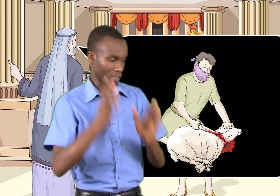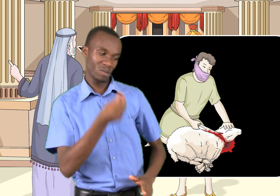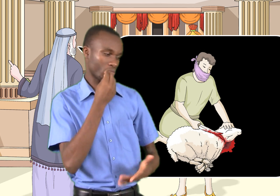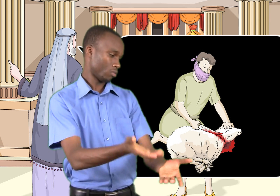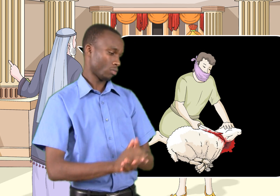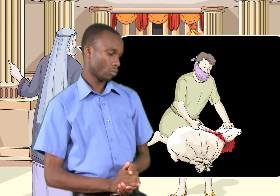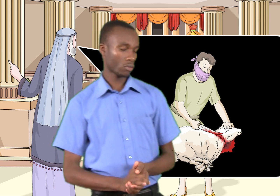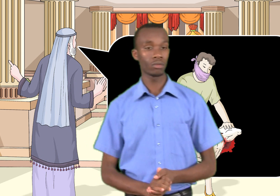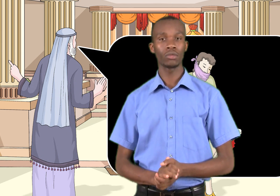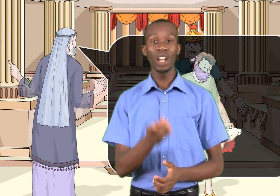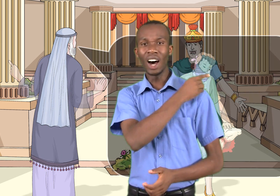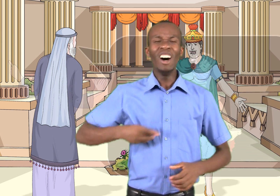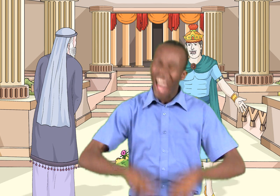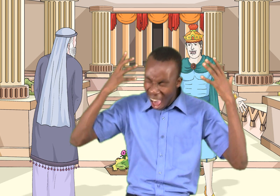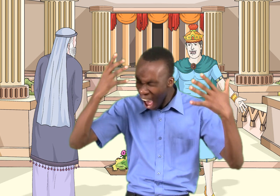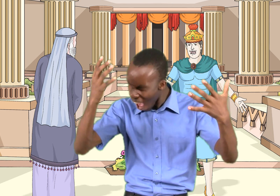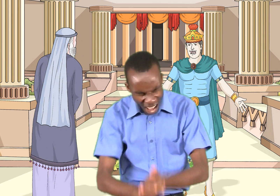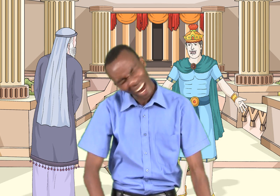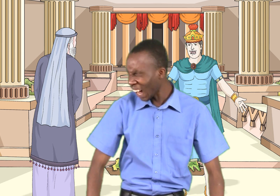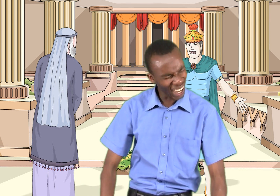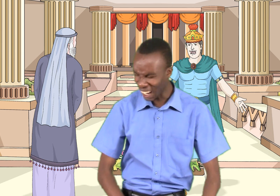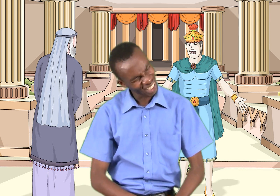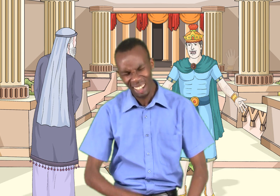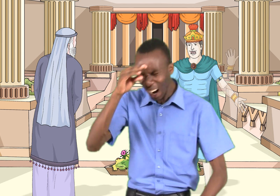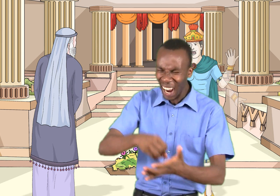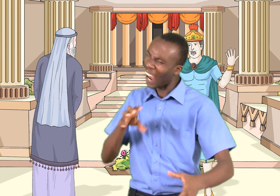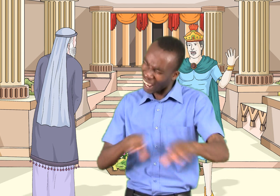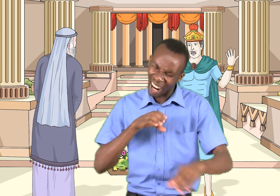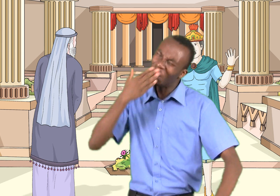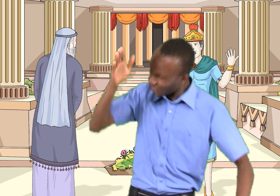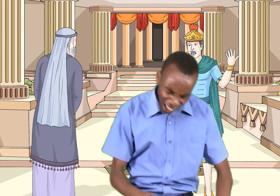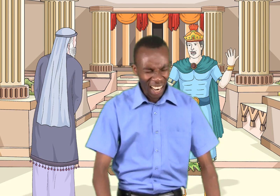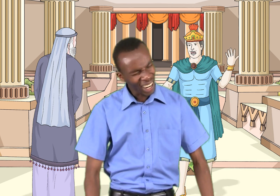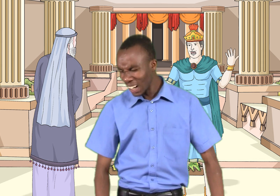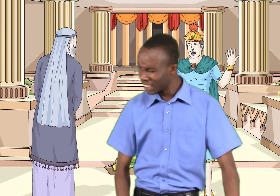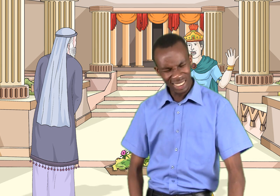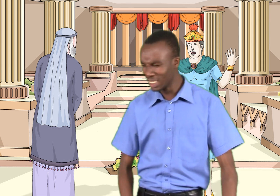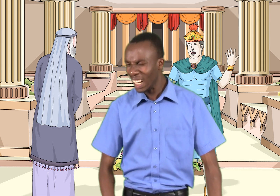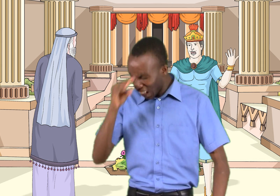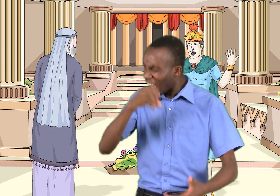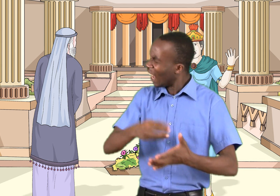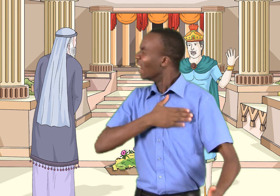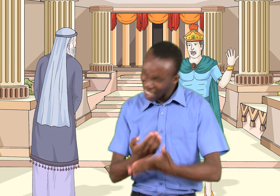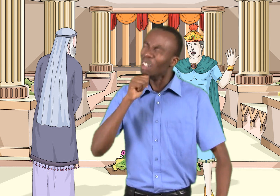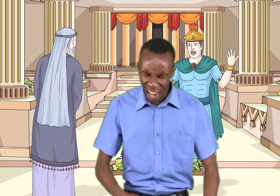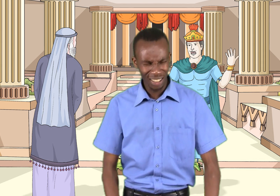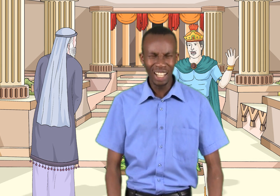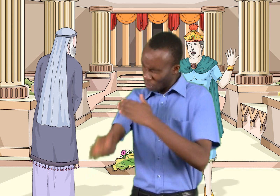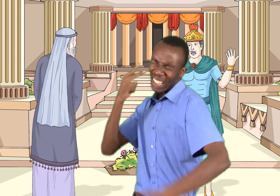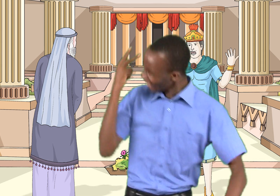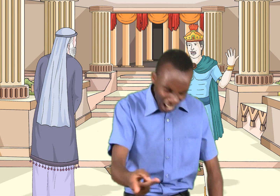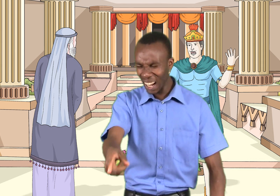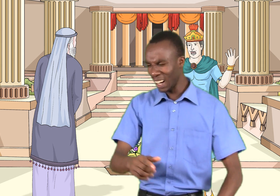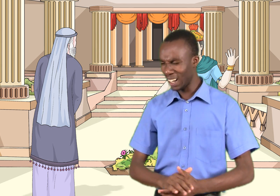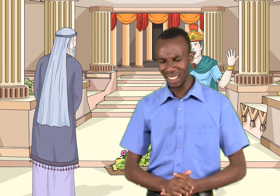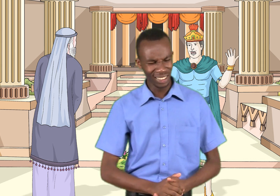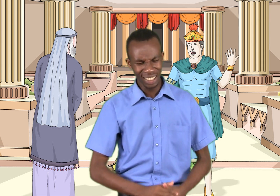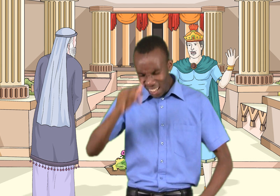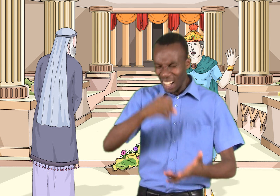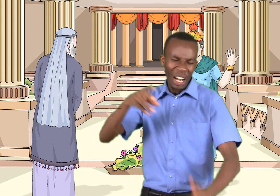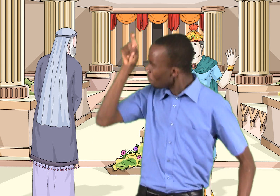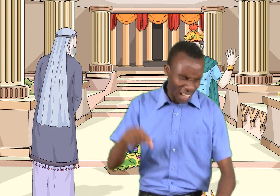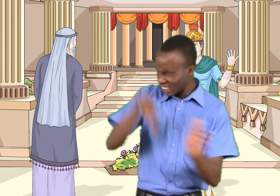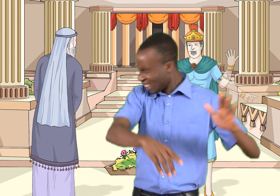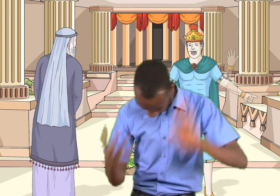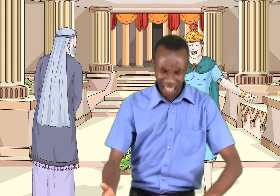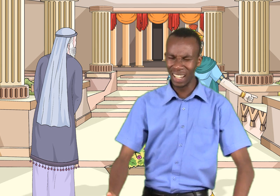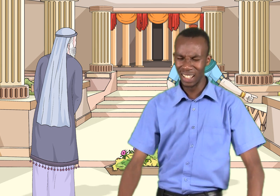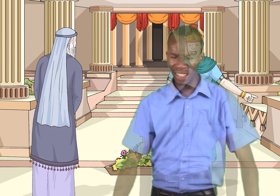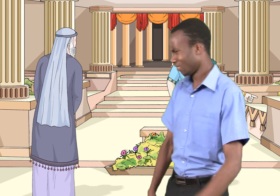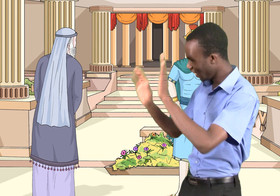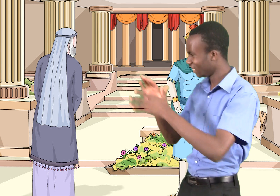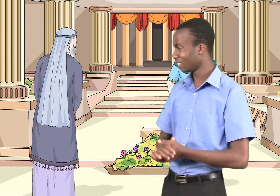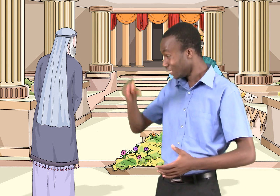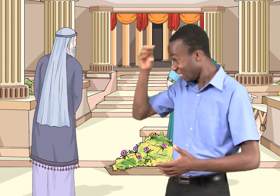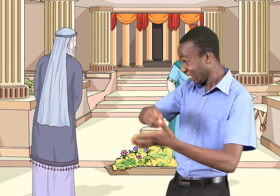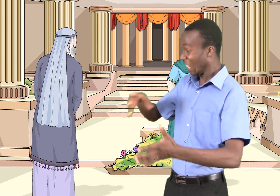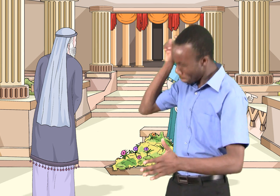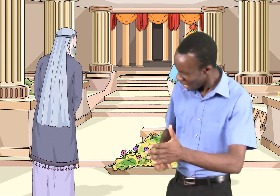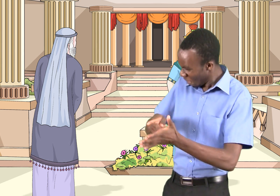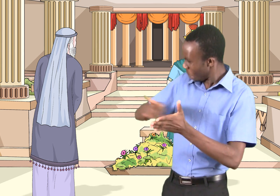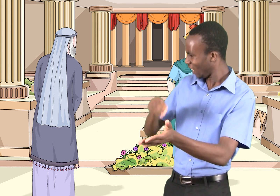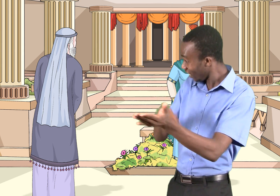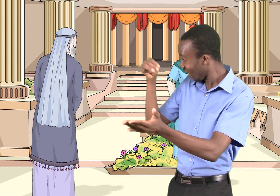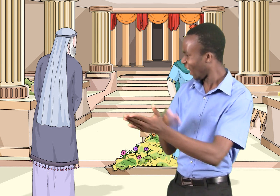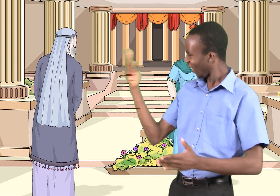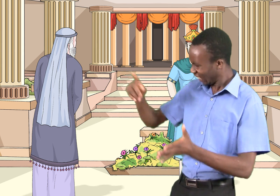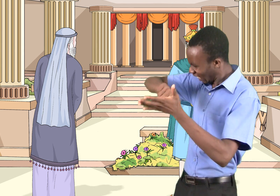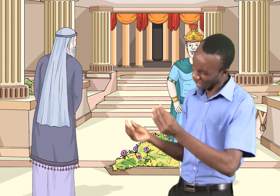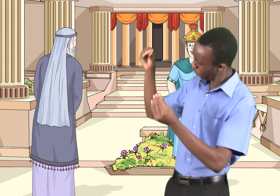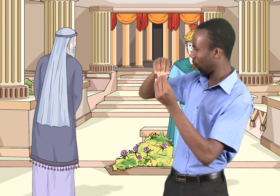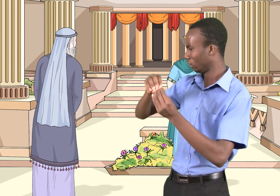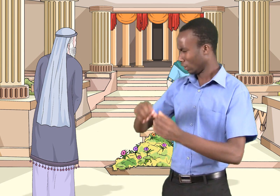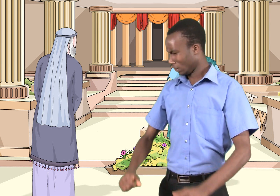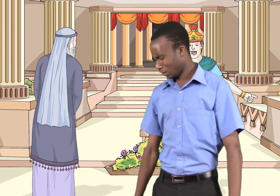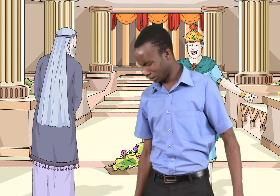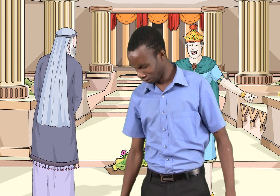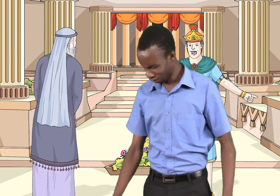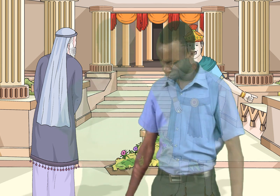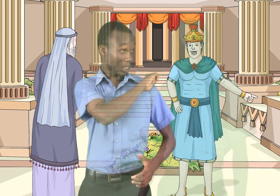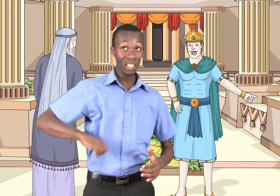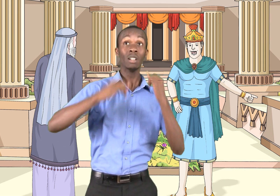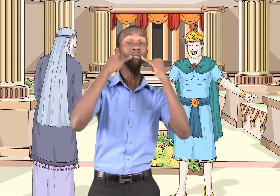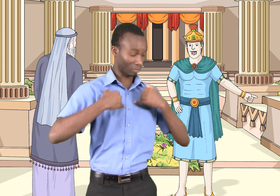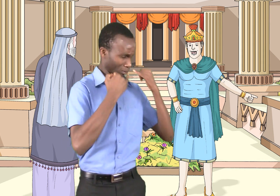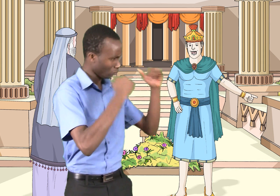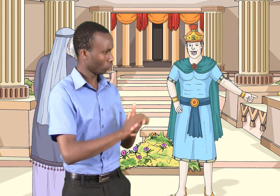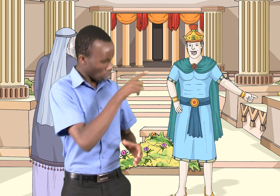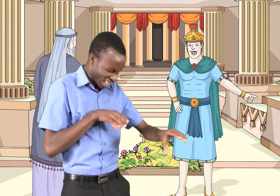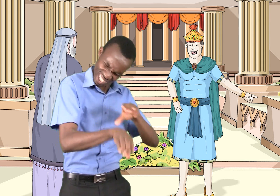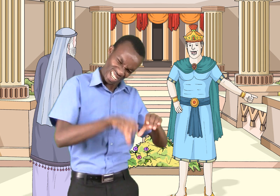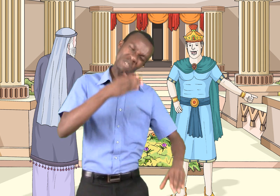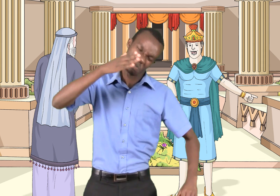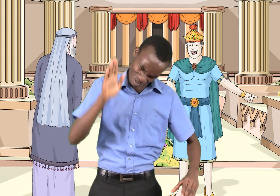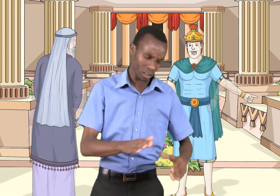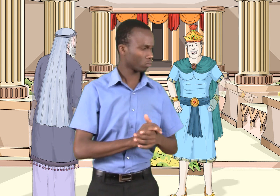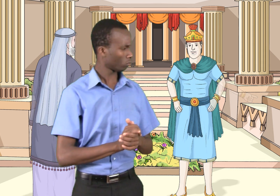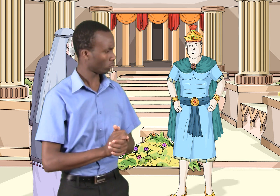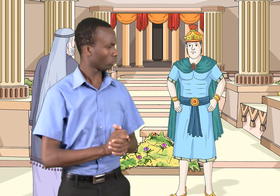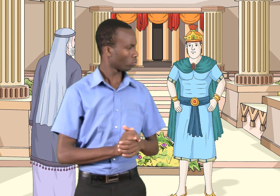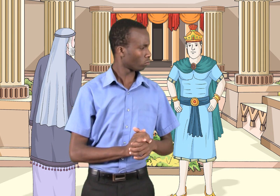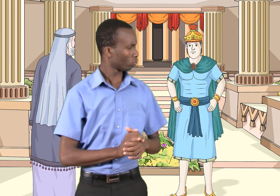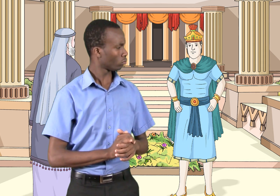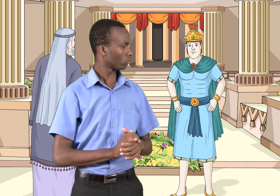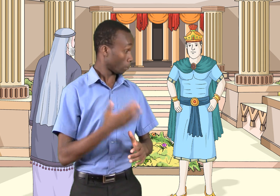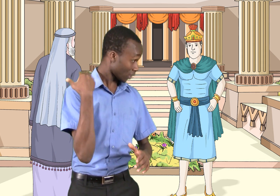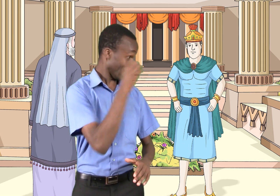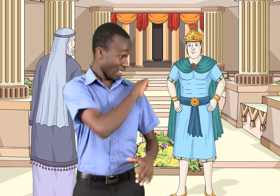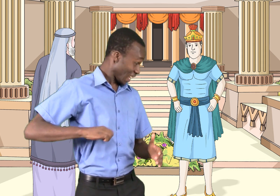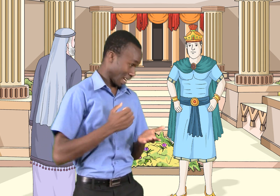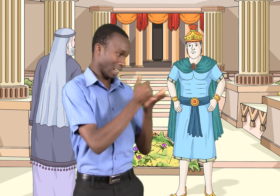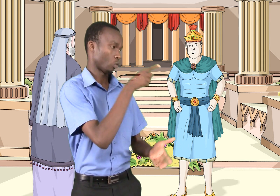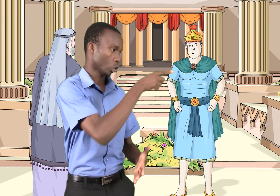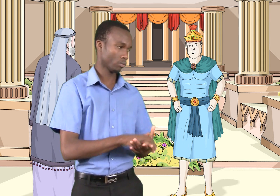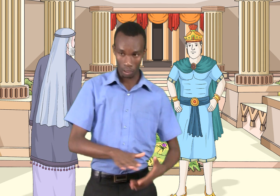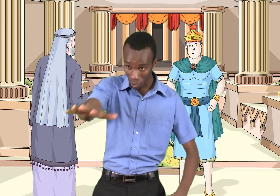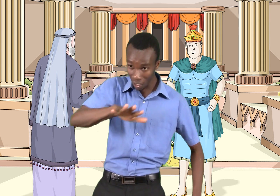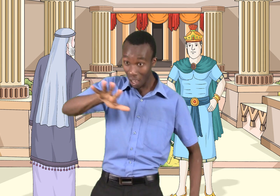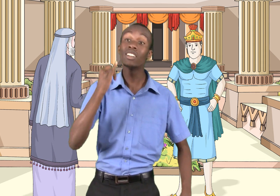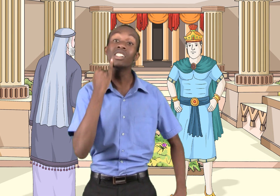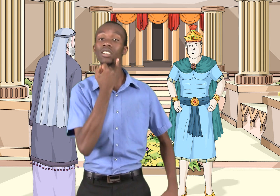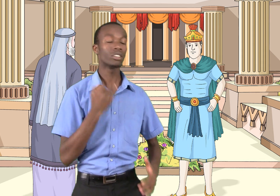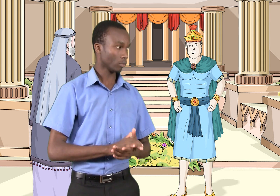David burned with anger against the man and said to Nathan: “As surely as the LORD lives, the man who did this deserves to die! Because he has done this thing and has shown no pity, he must pay for the lamb four times over.” Then Nathan said to David, “You are that man!